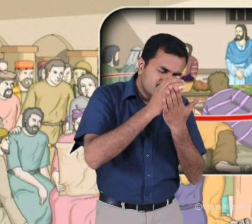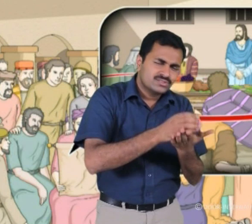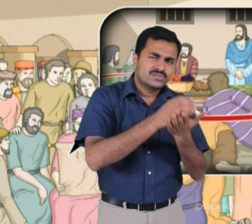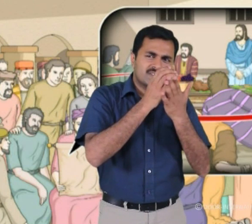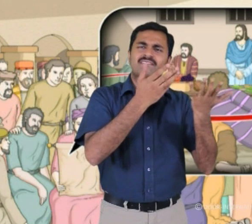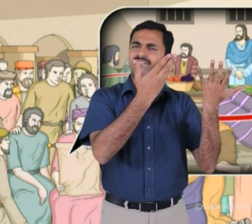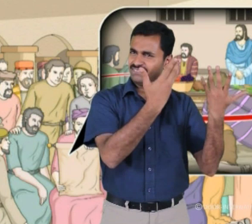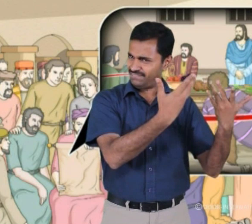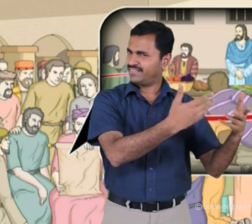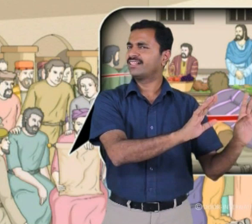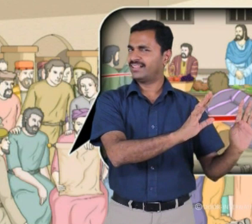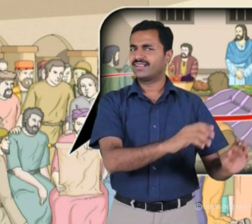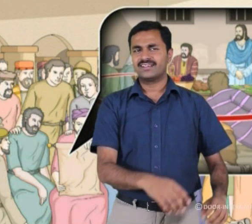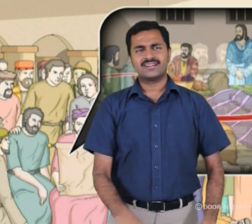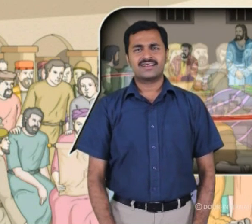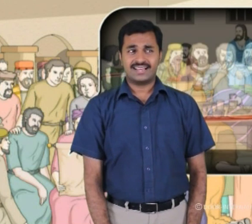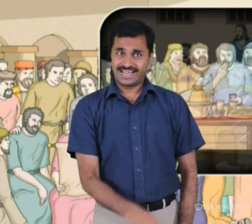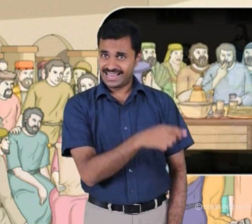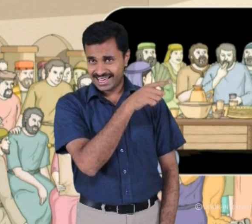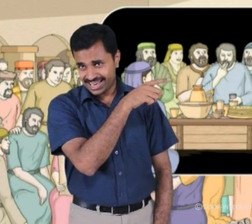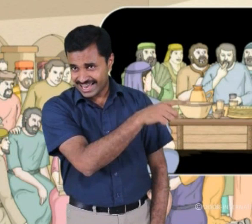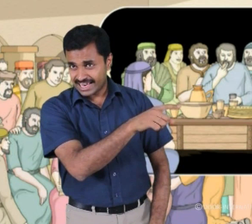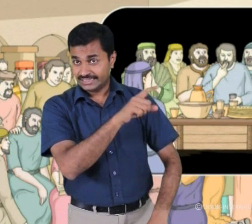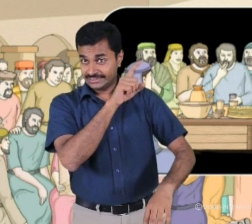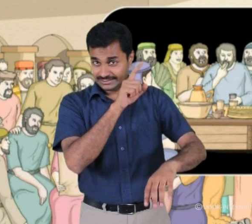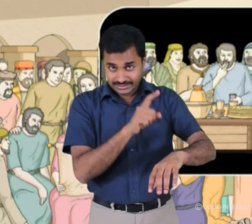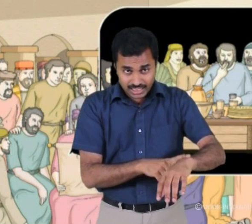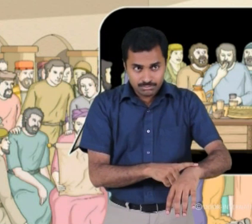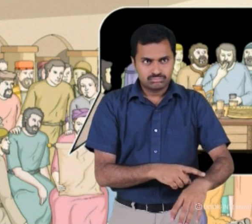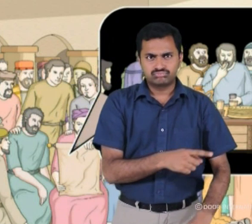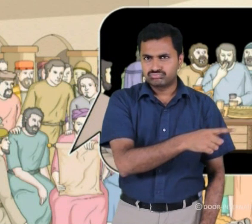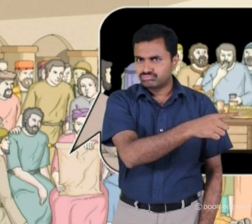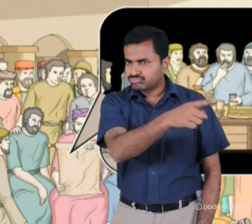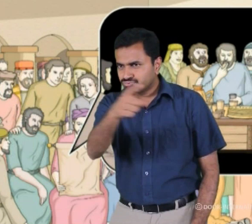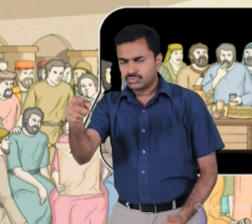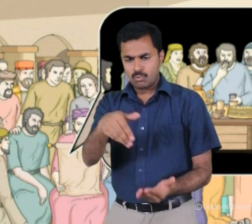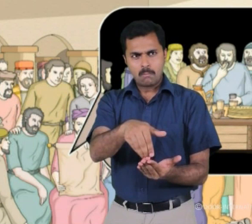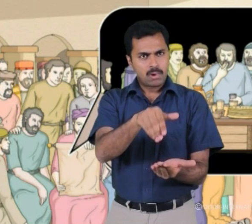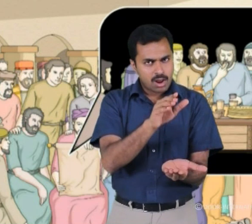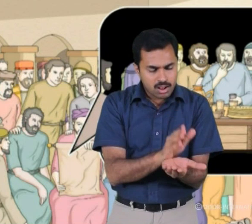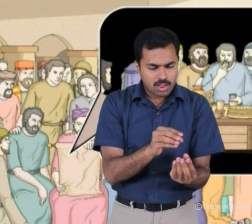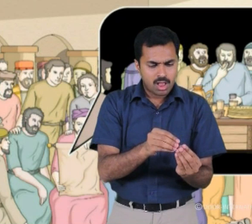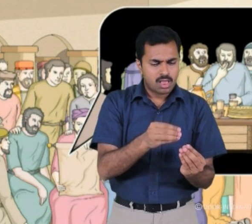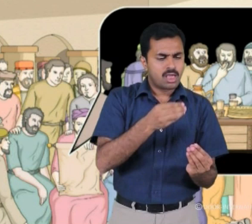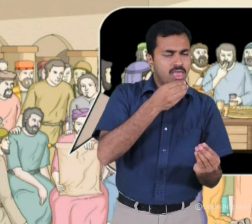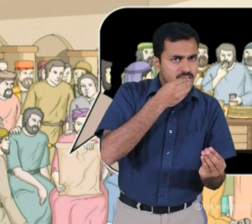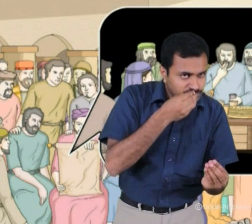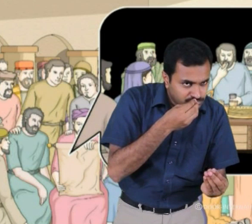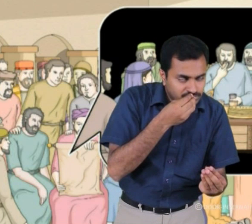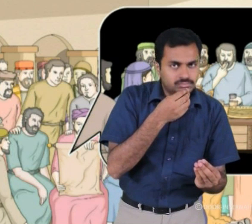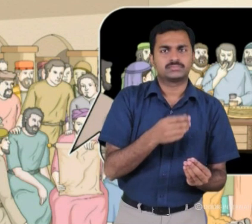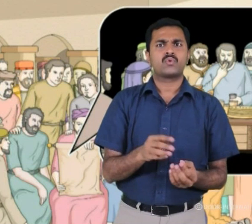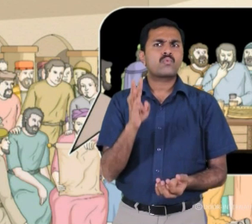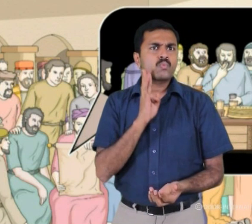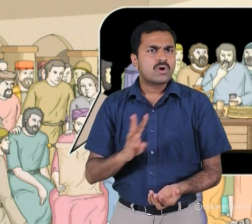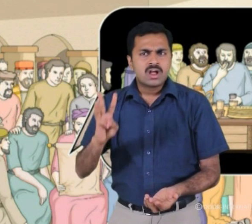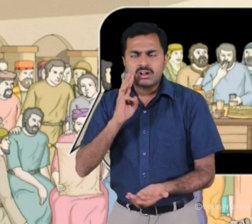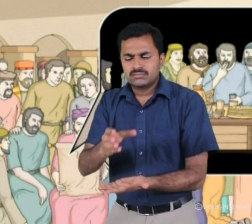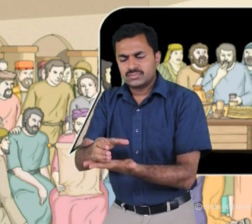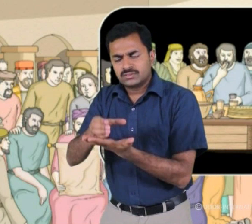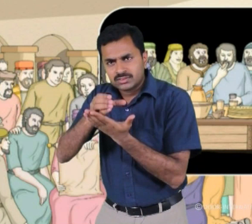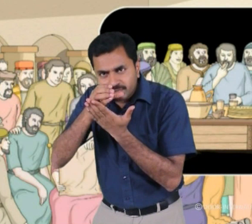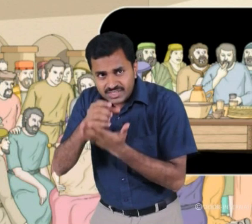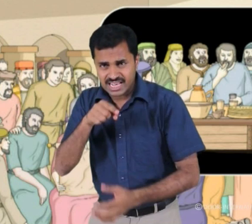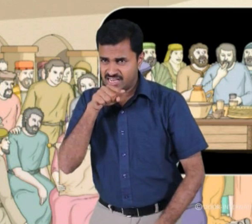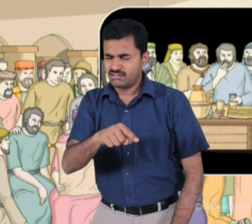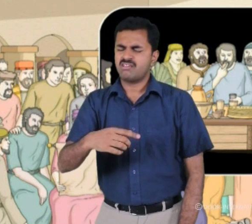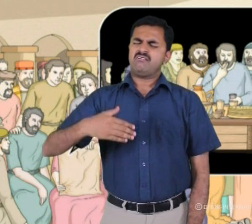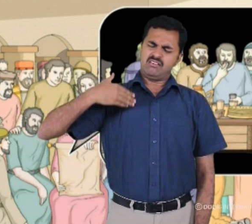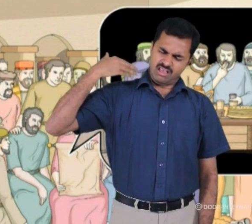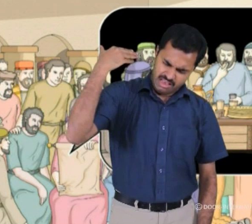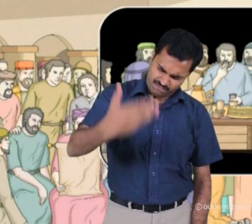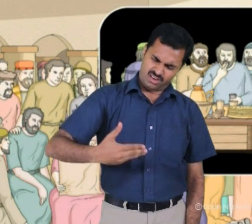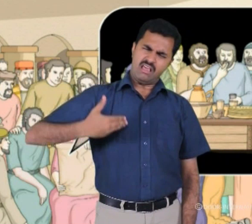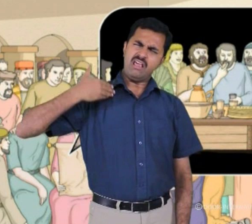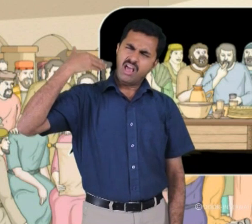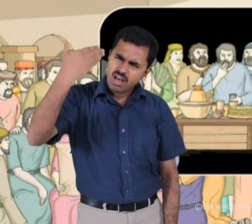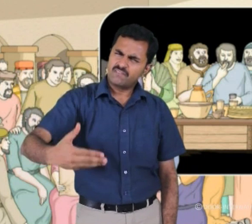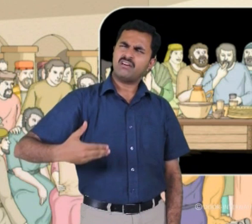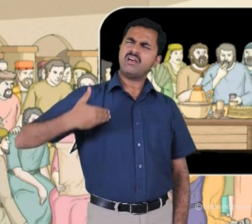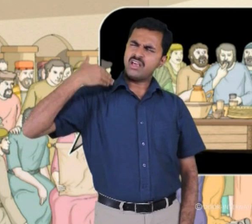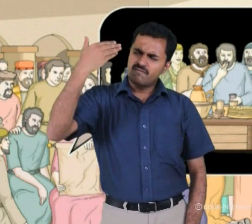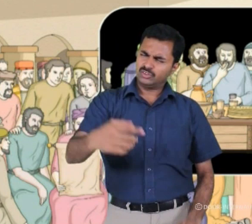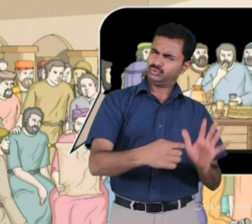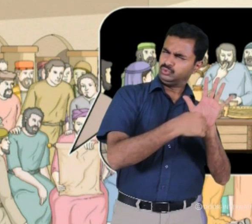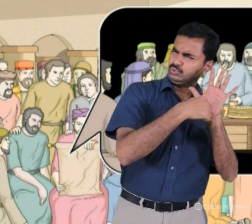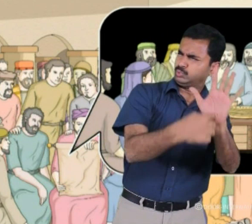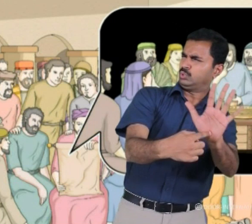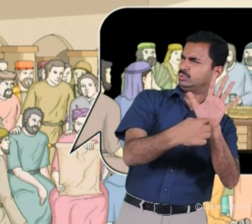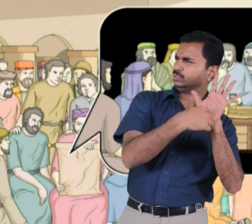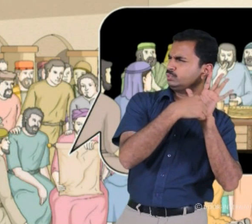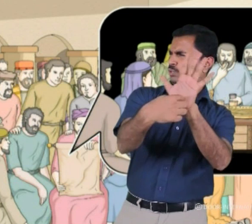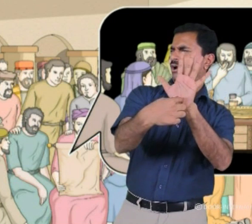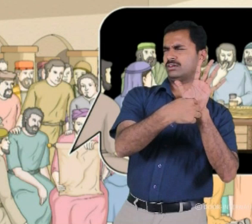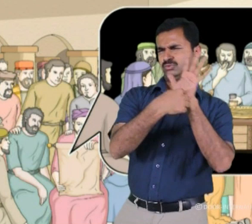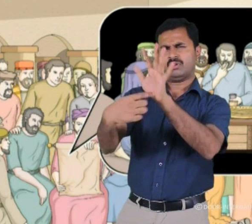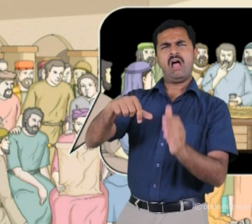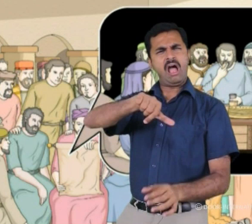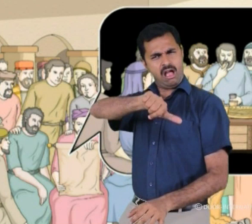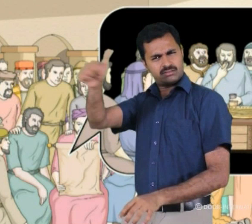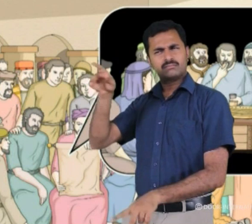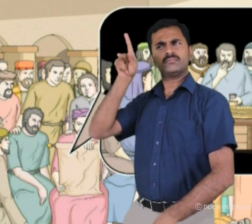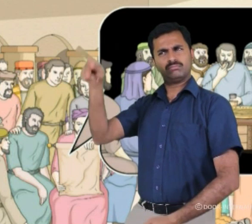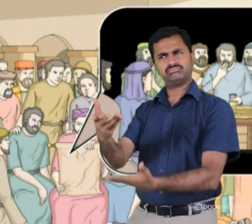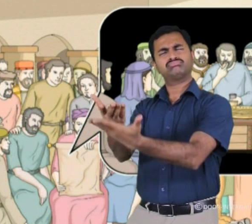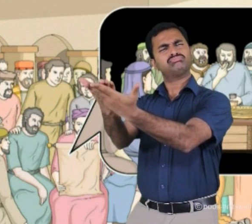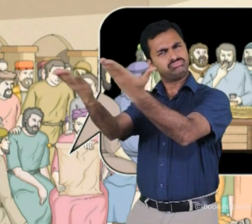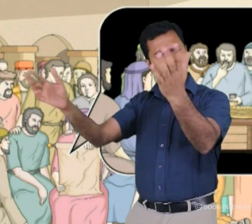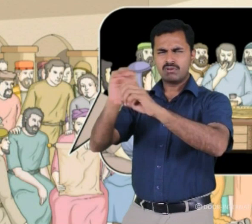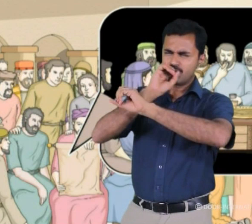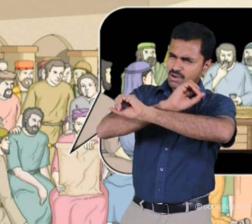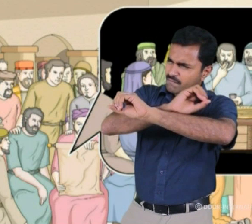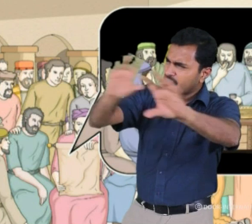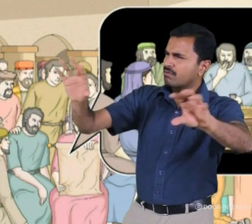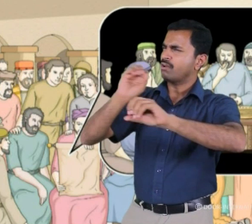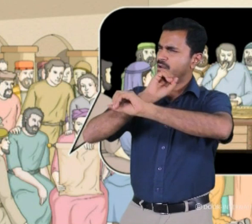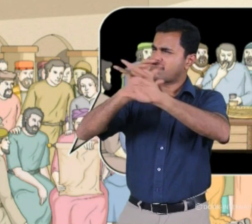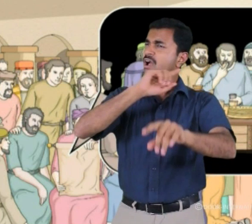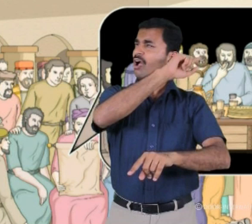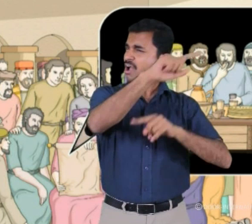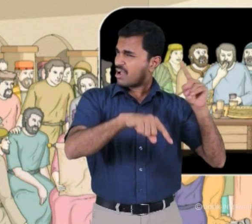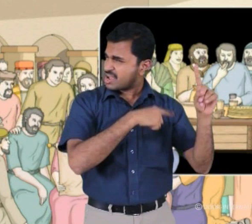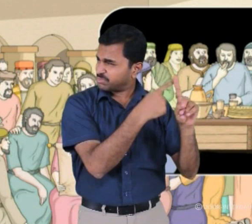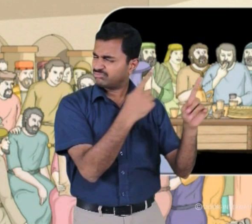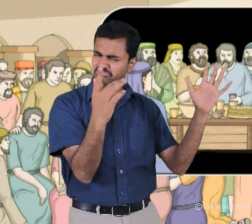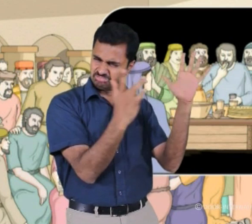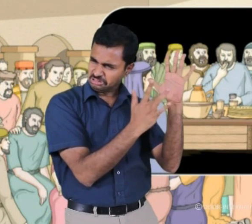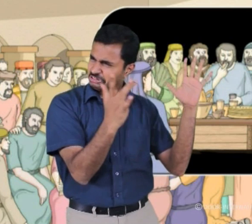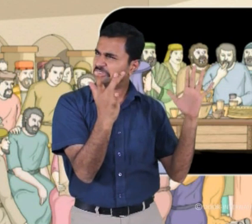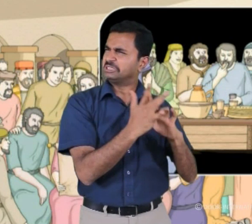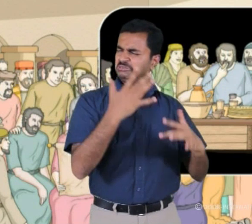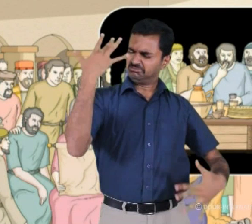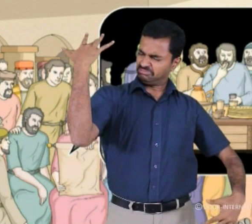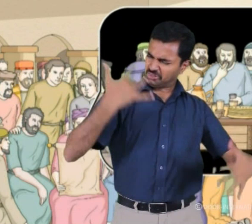For as often as you eat this bread and drink this cup, you proclaim the Lord’s death until He comes.